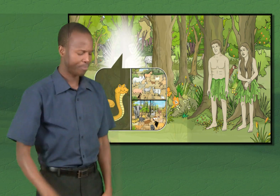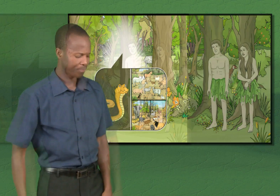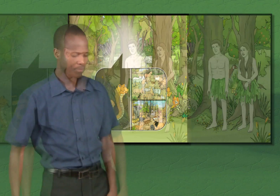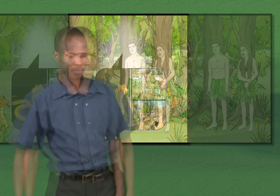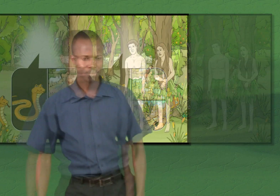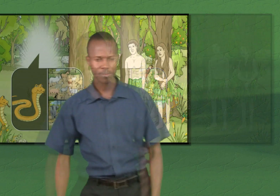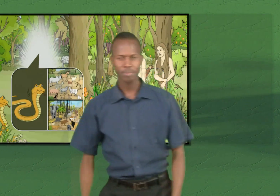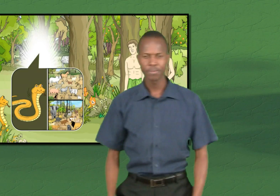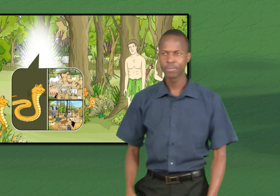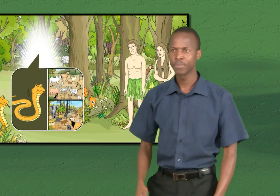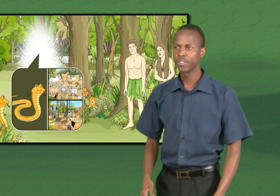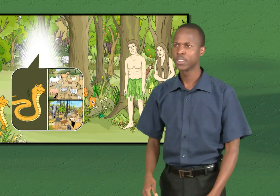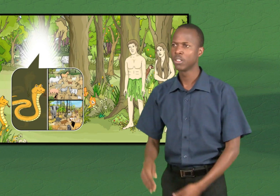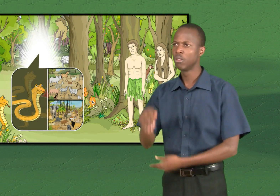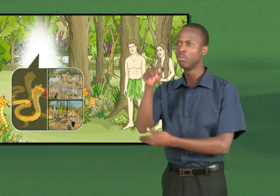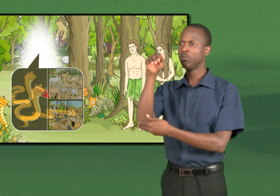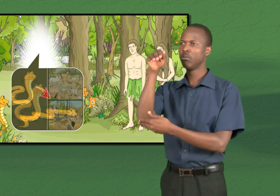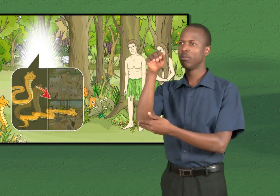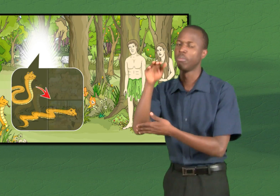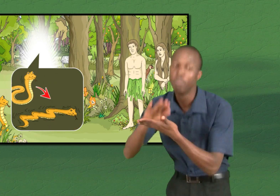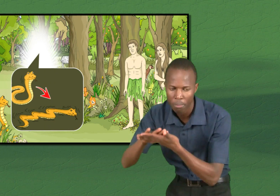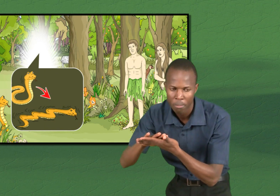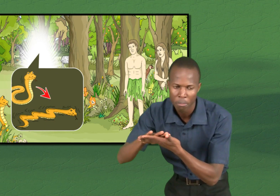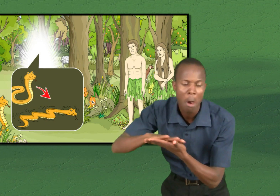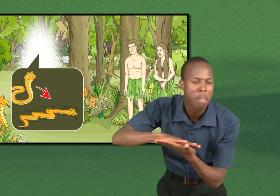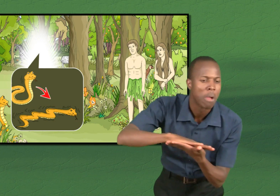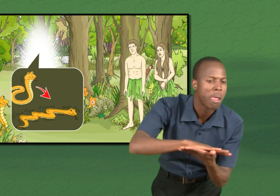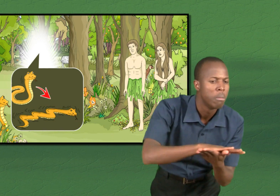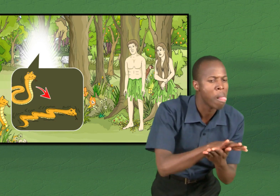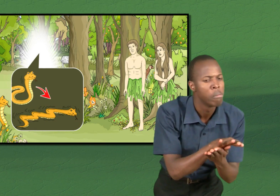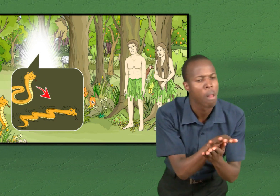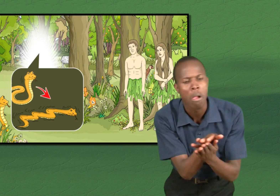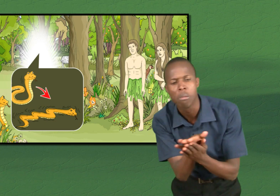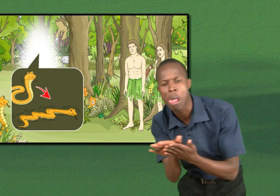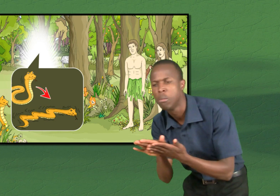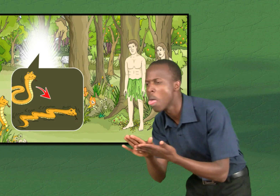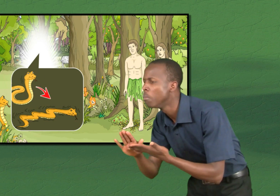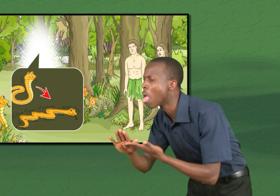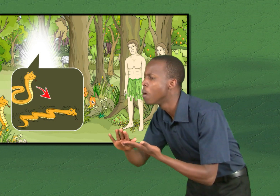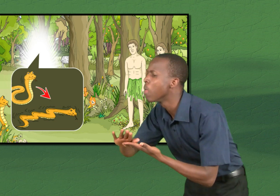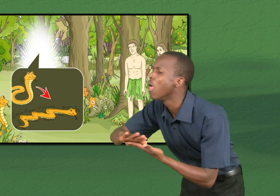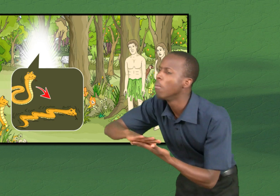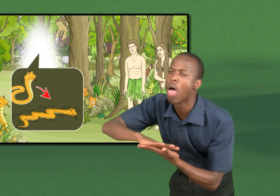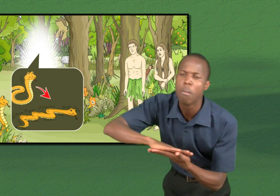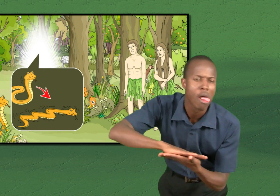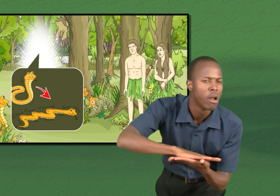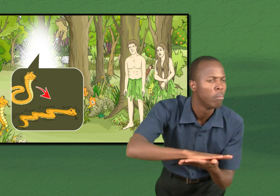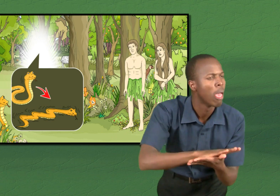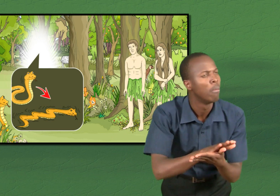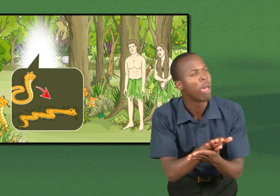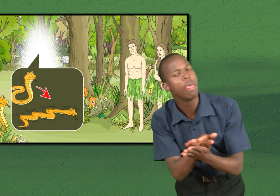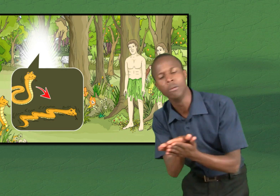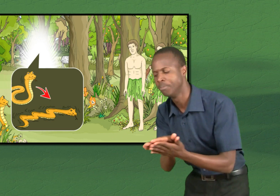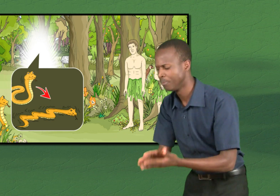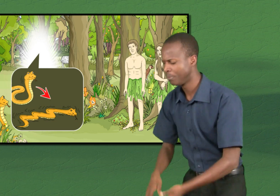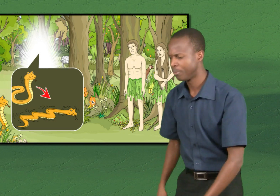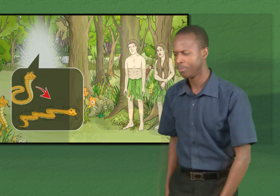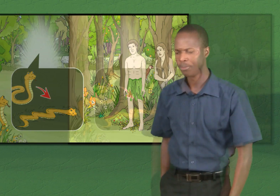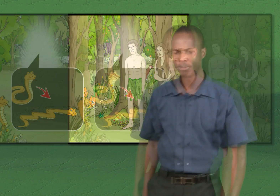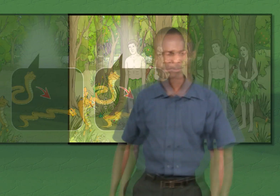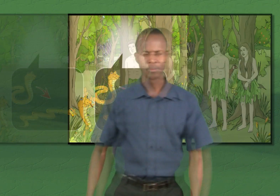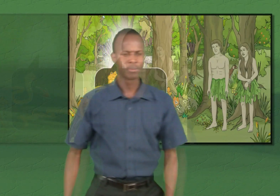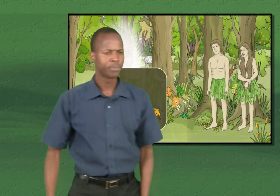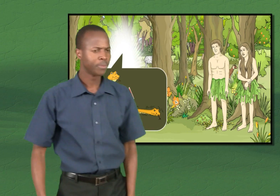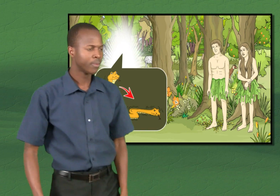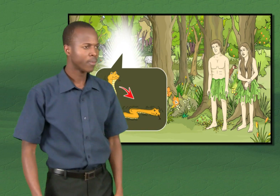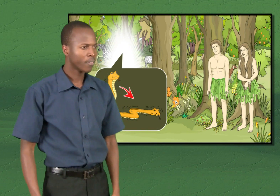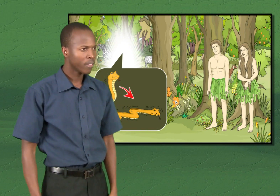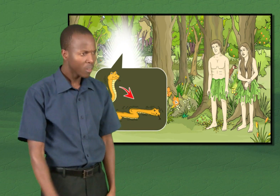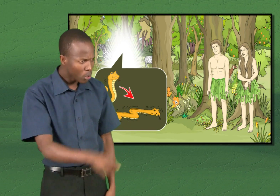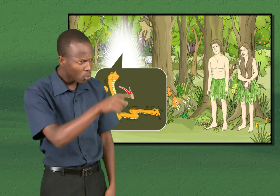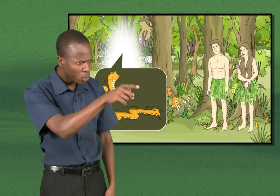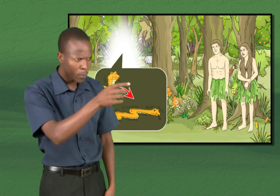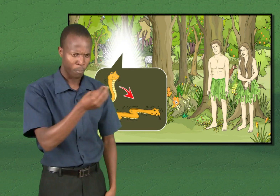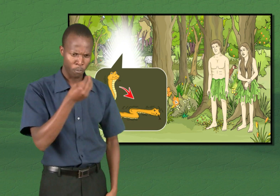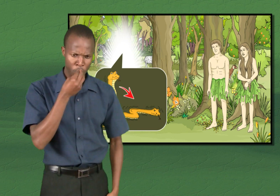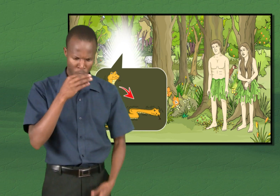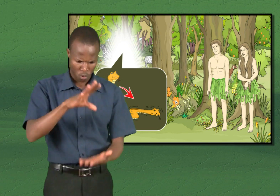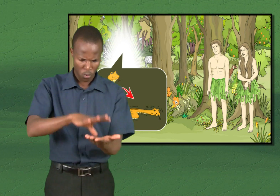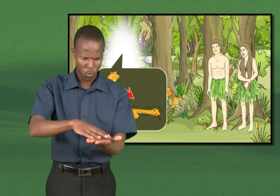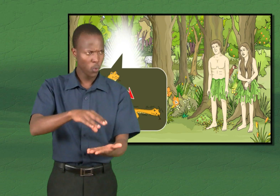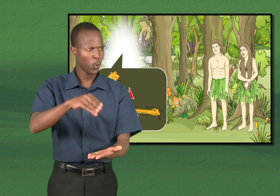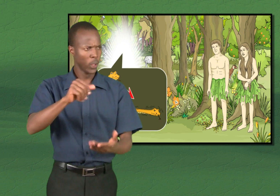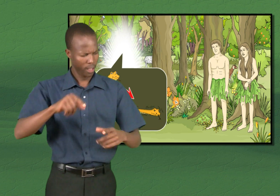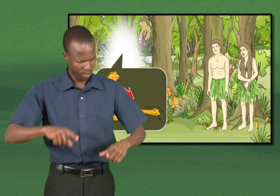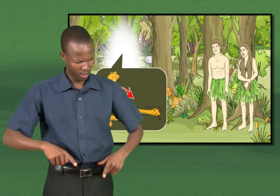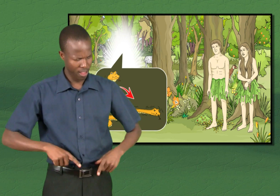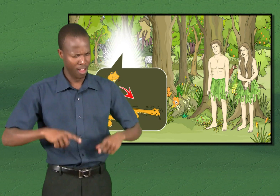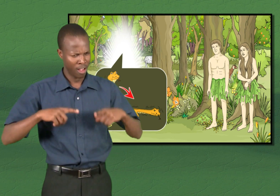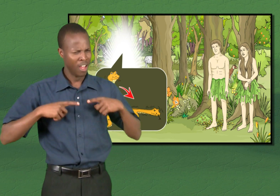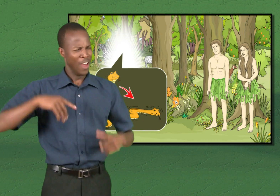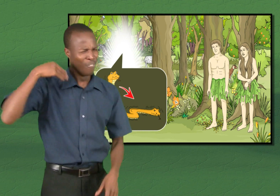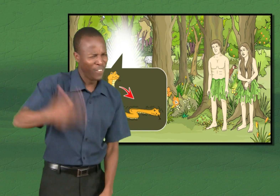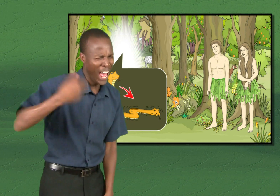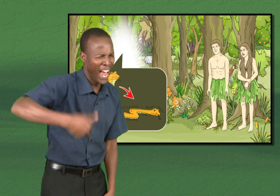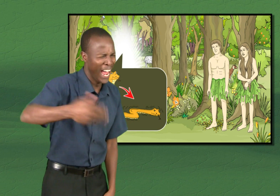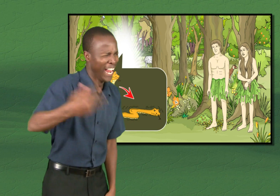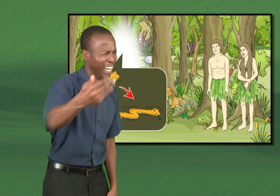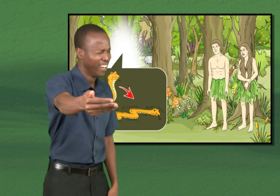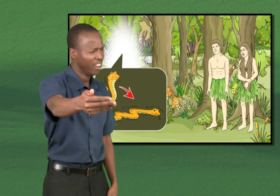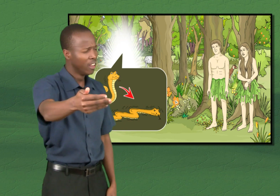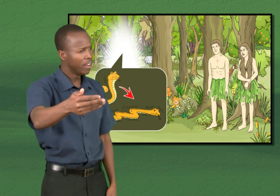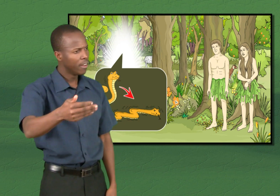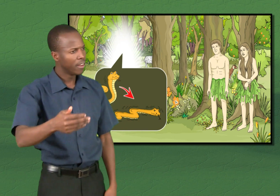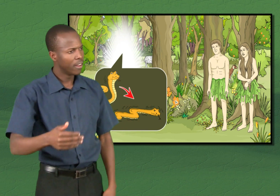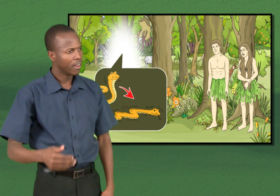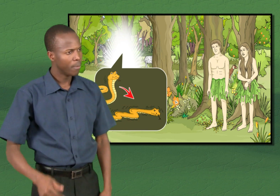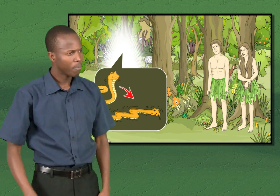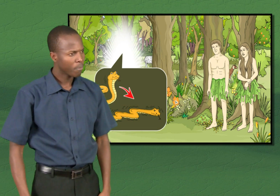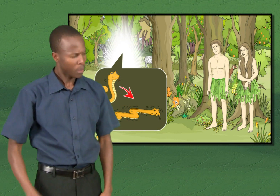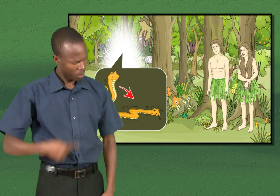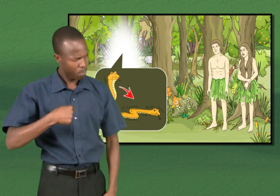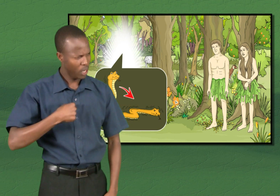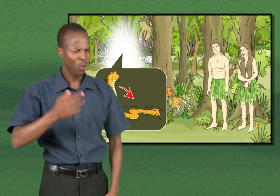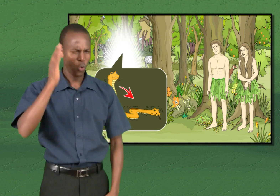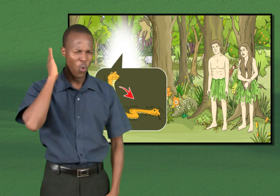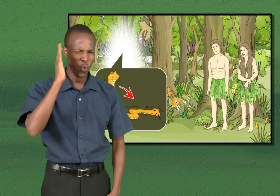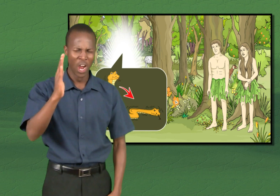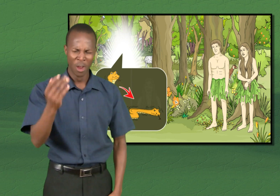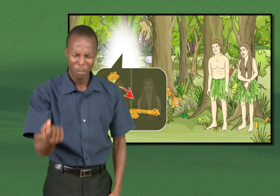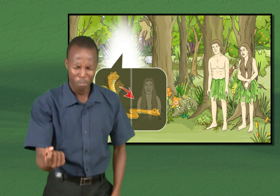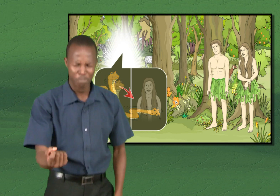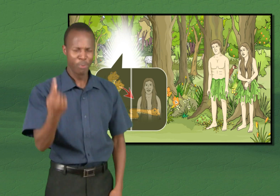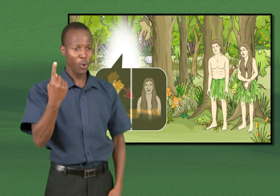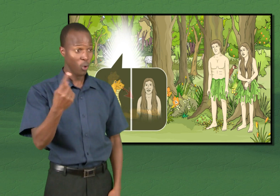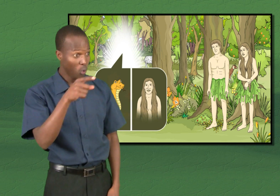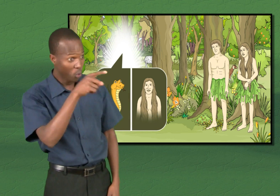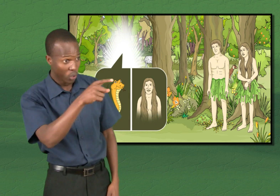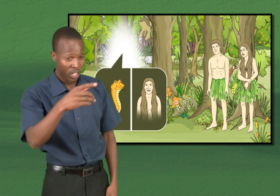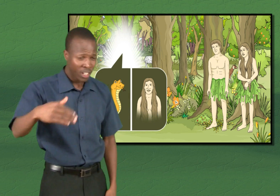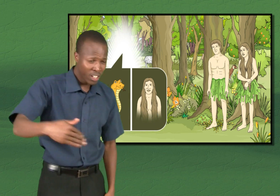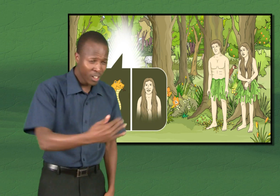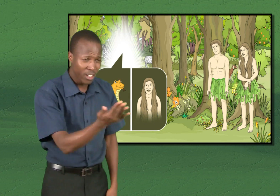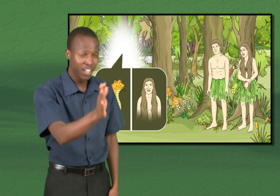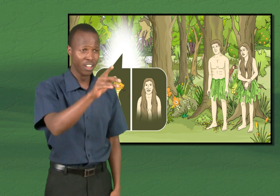On your belly will you go, and dust you will eat, all the days of your life.